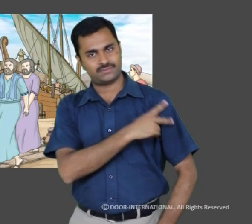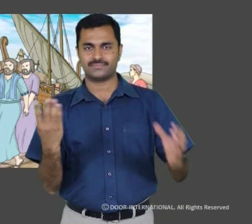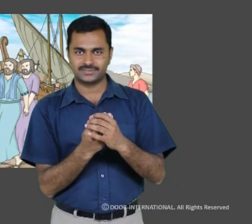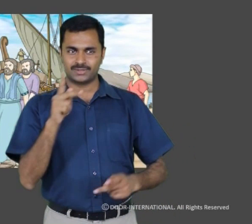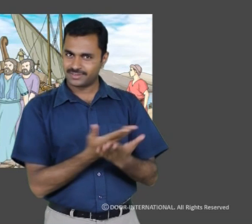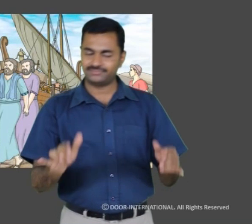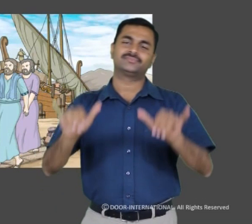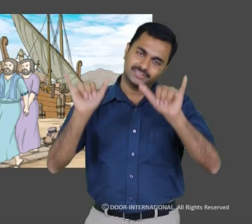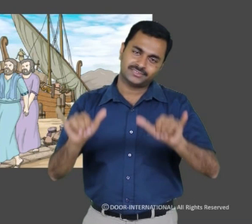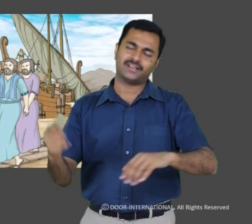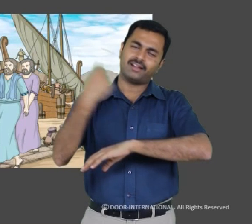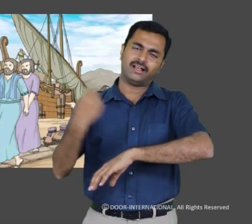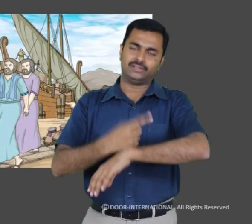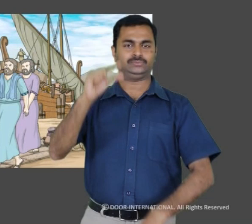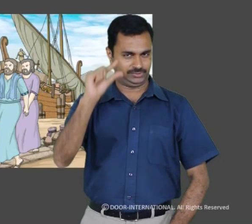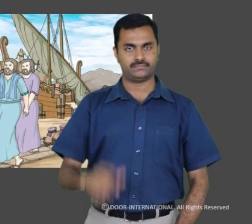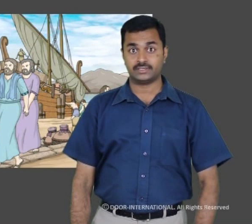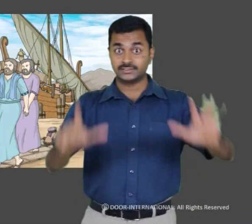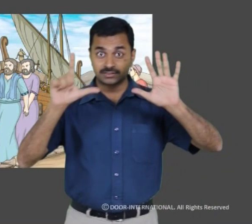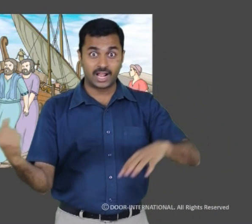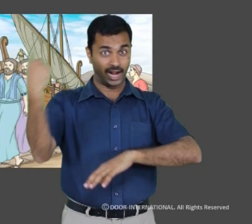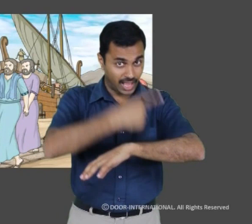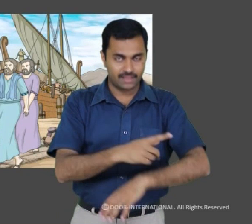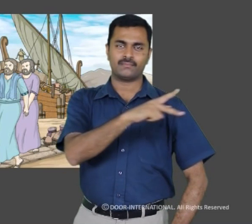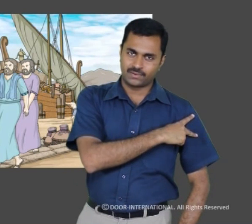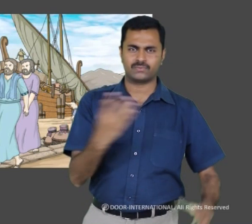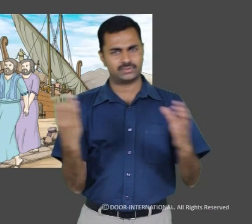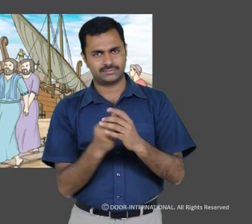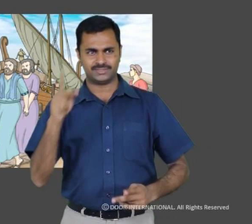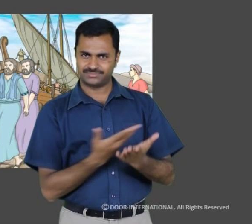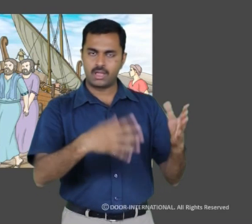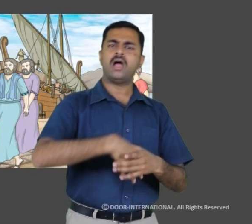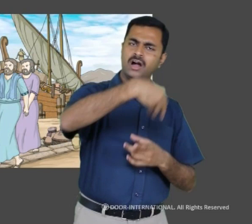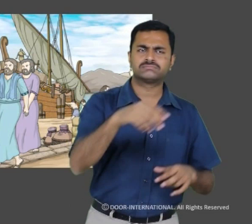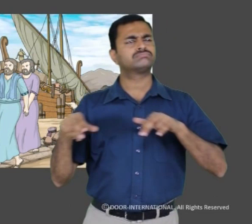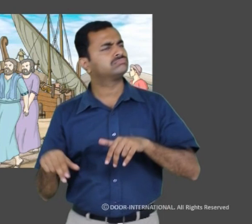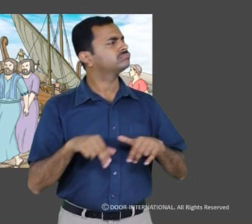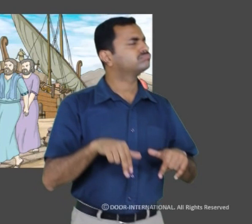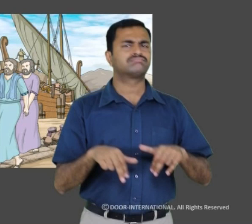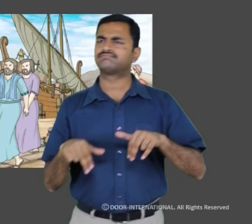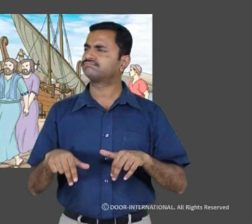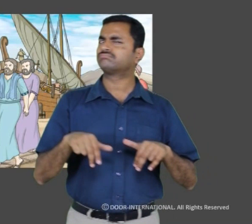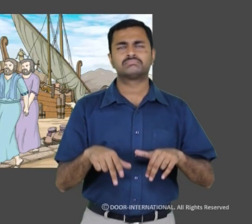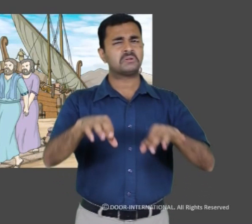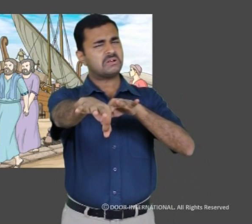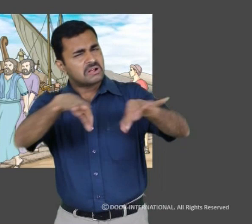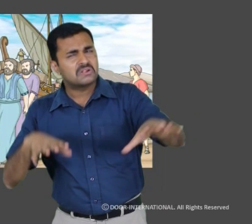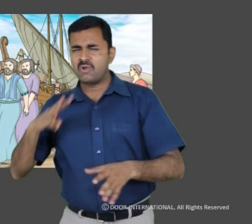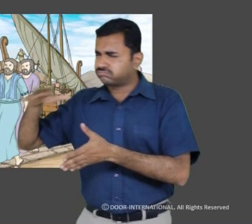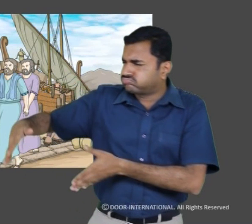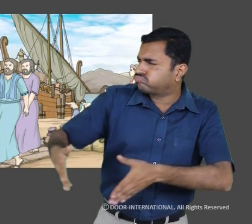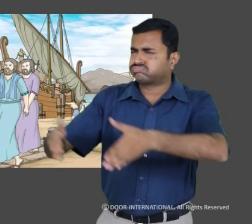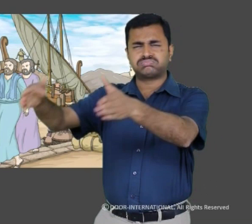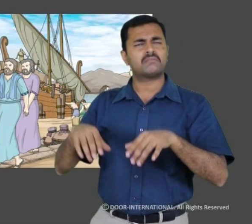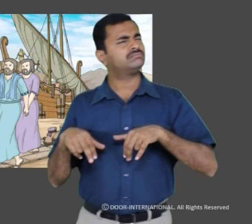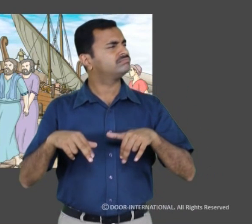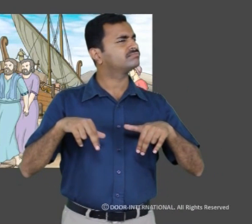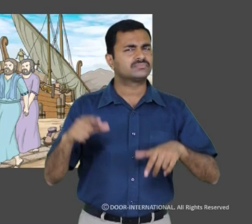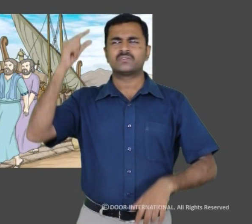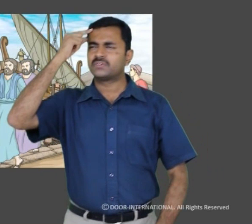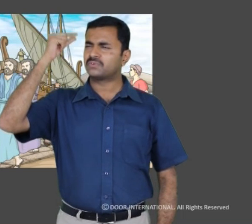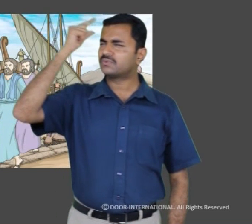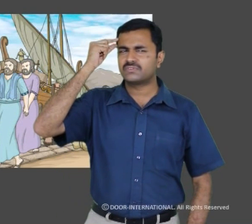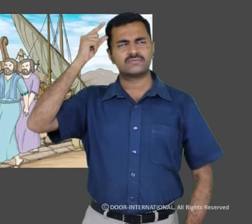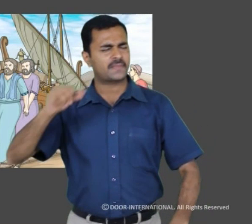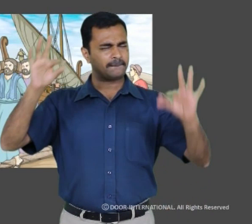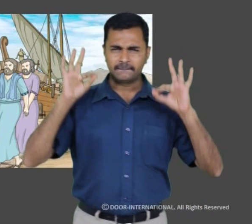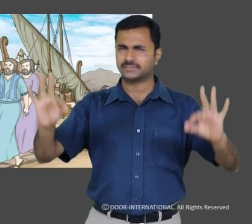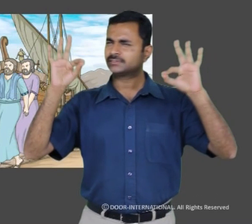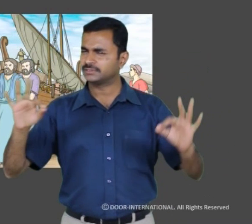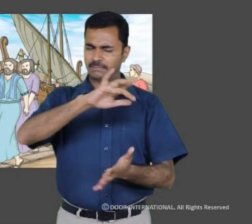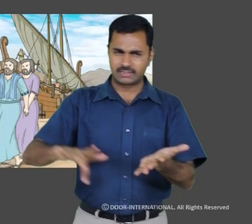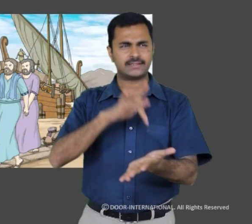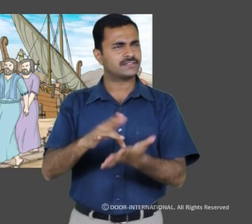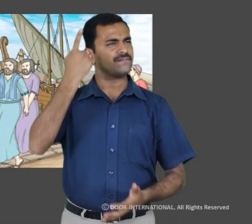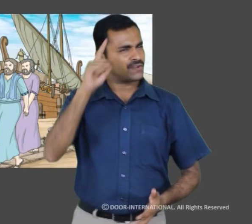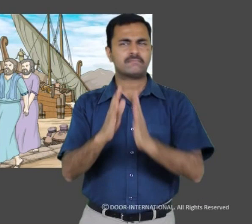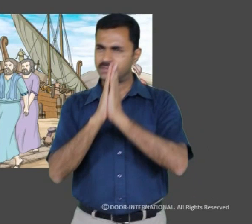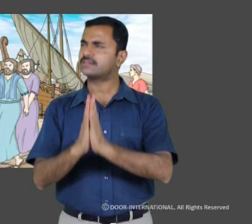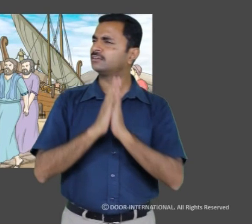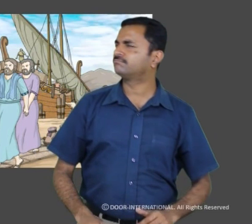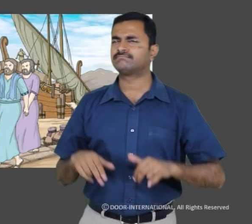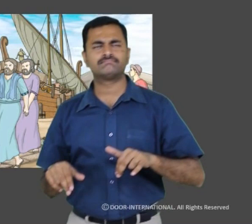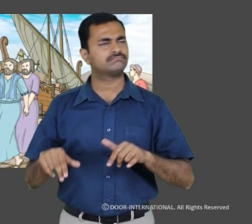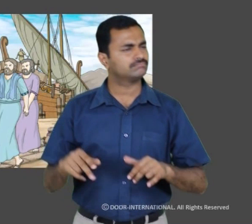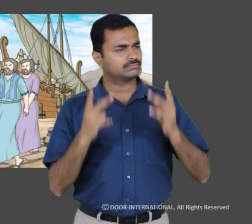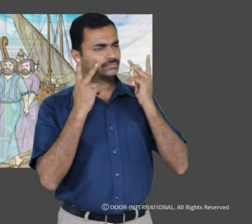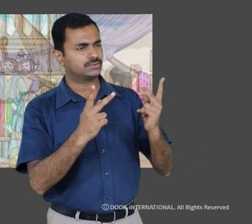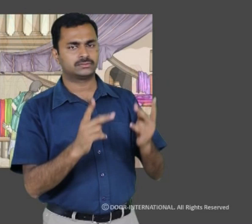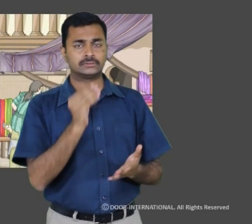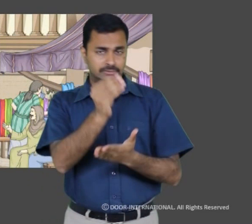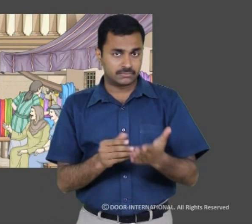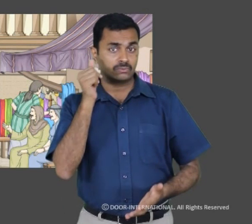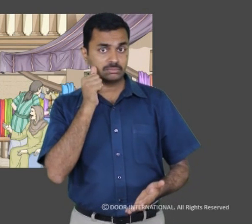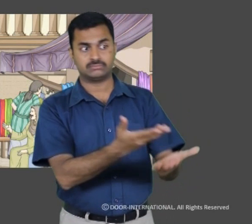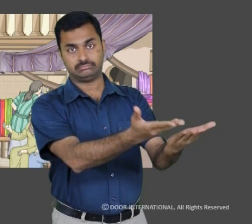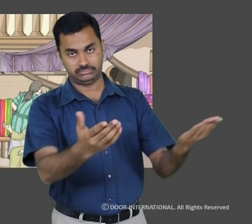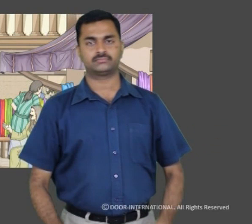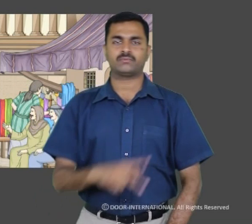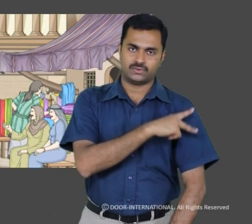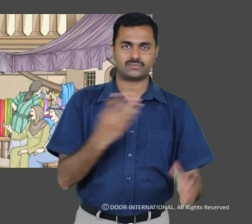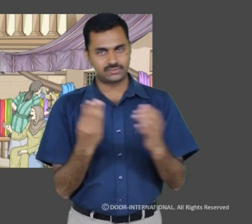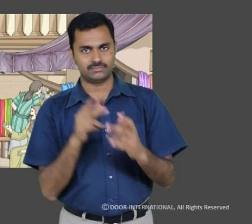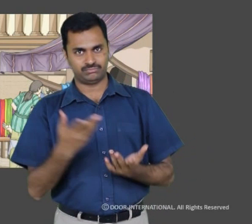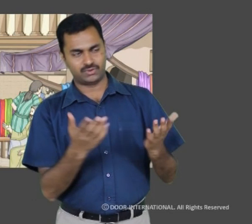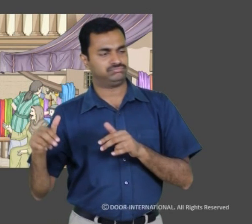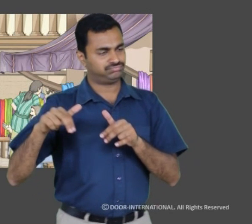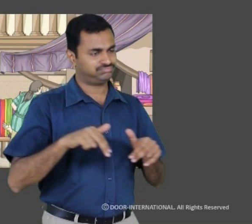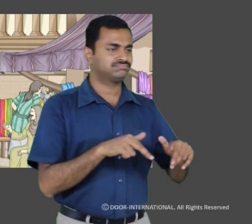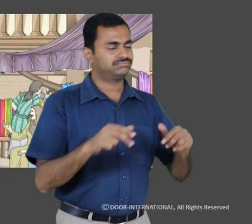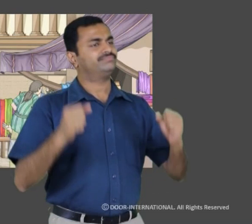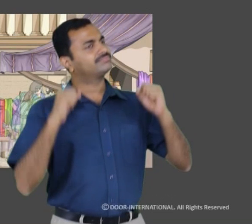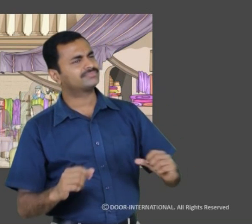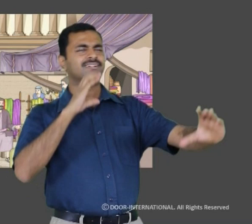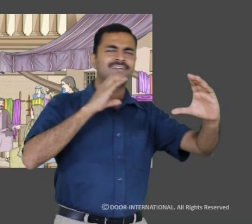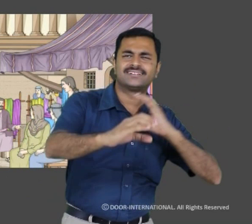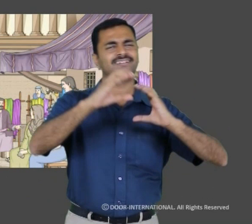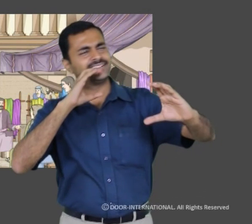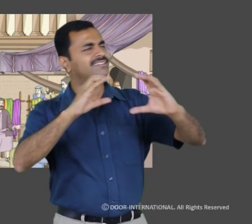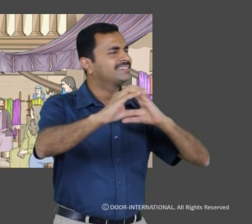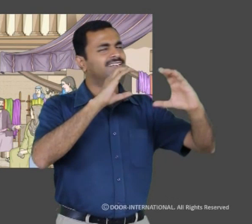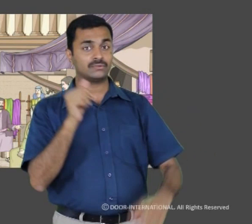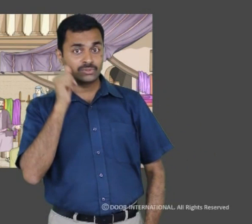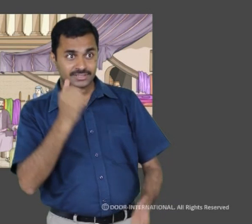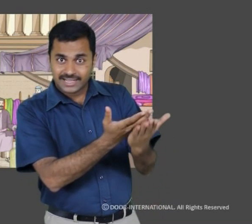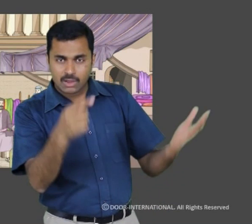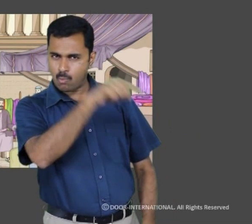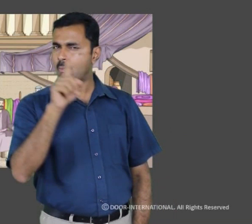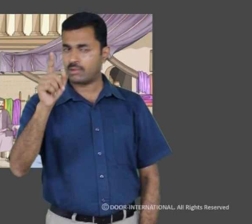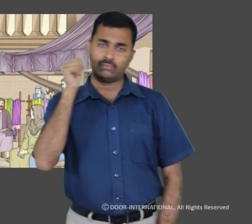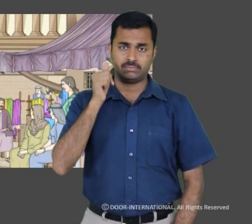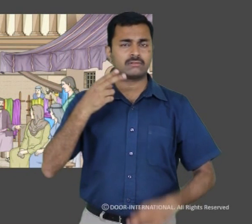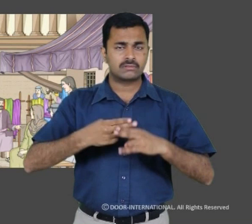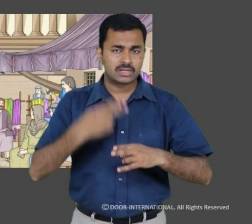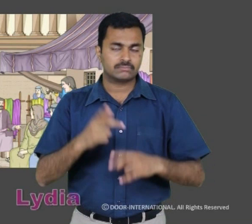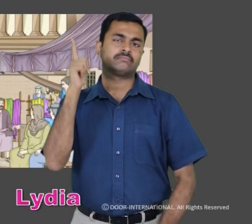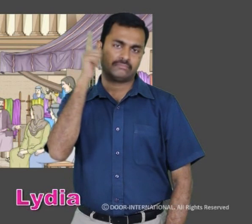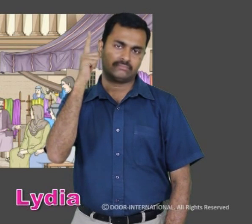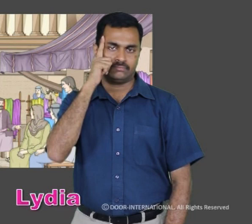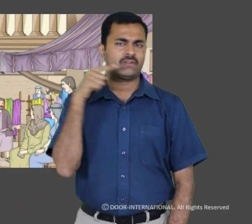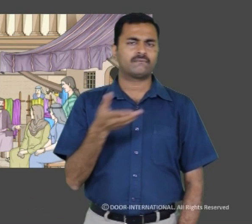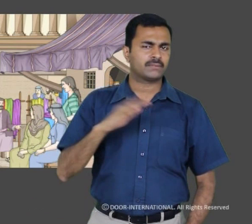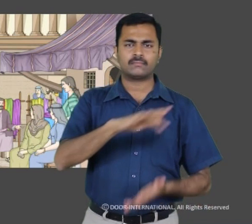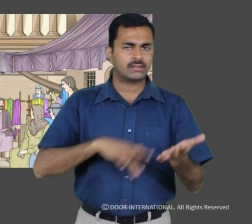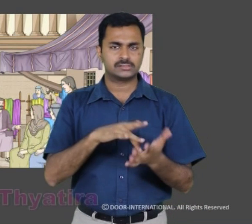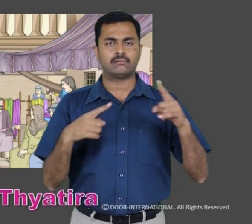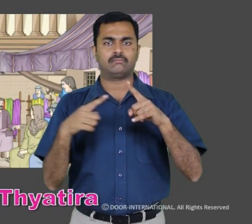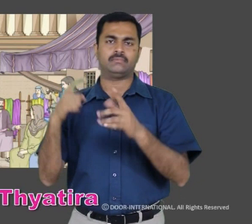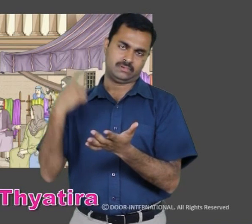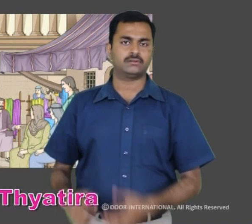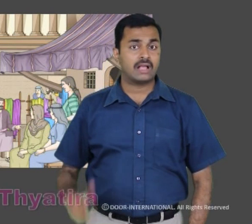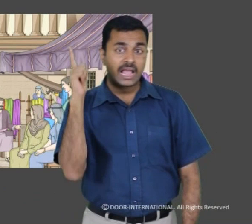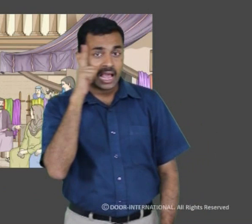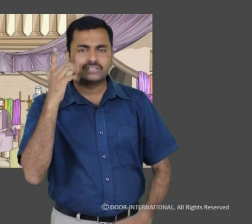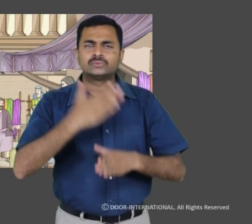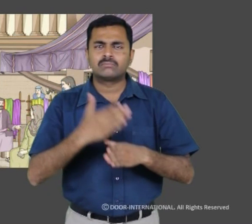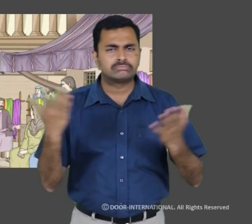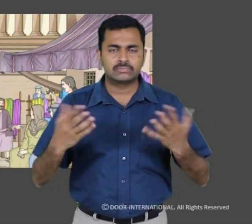On the Sabbath we went outside the city gate along the river, where it was customary to find a place of prayer. After sitting down, we spoke to the women who had gathered there.